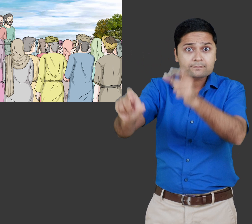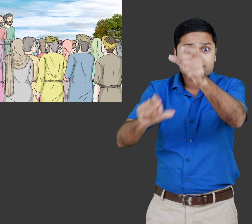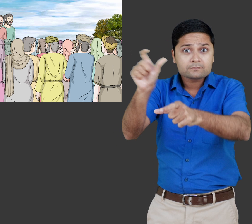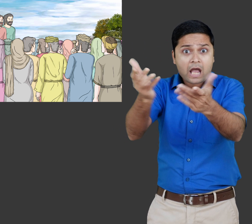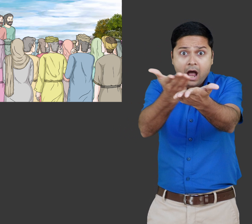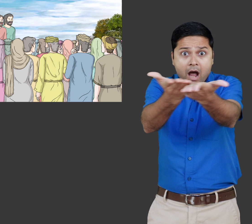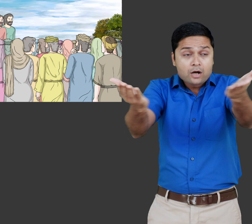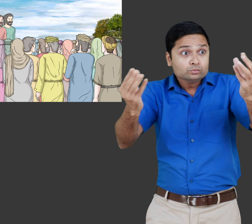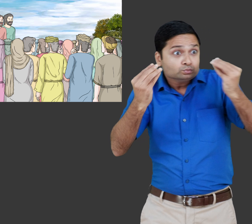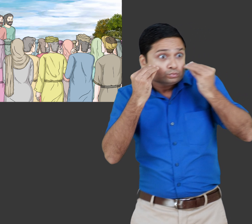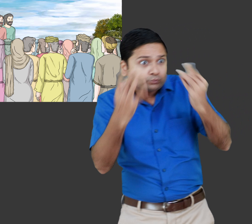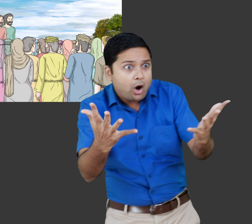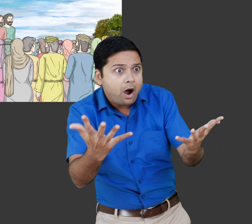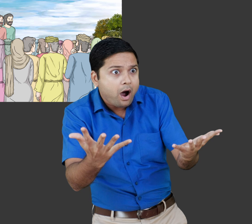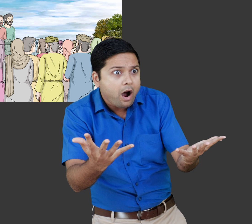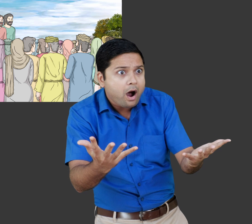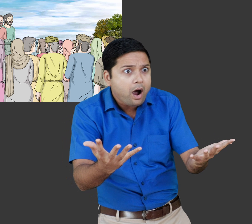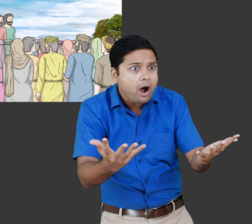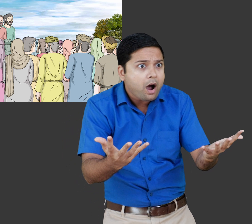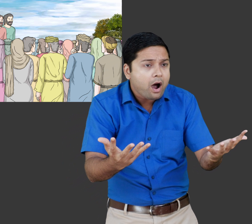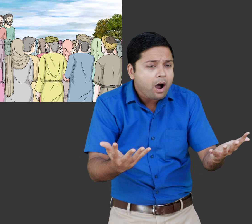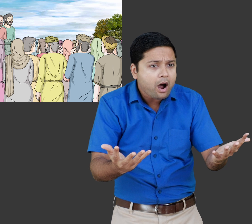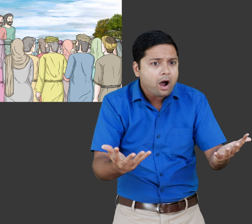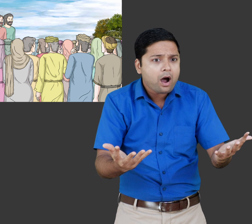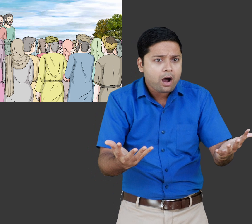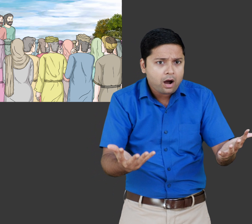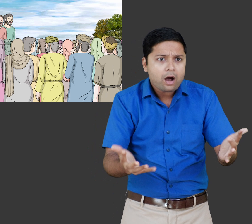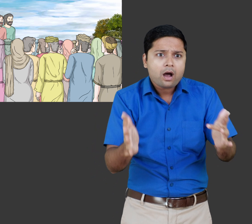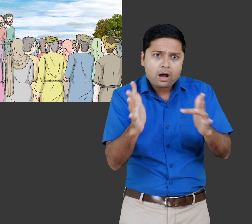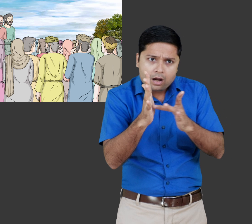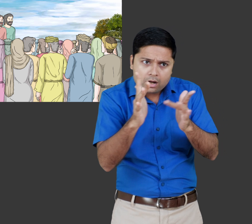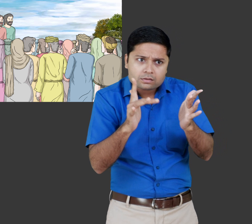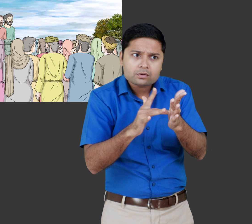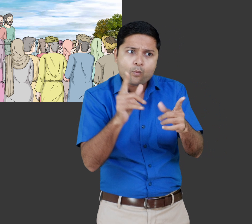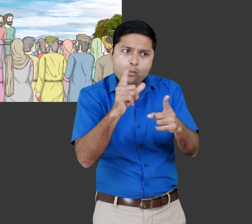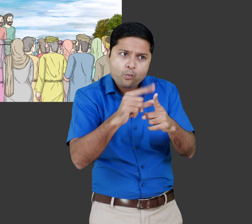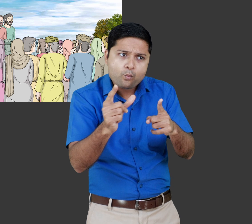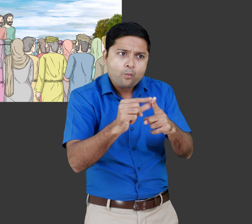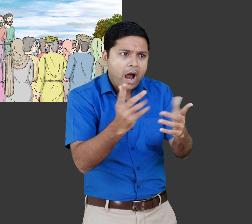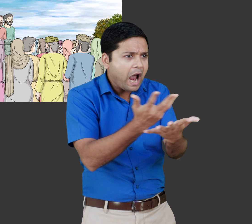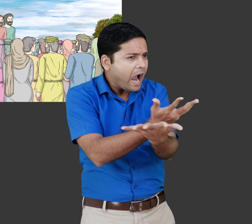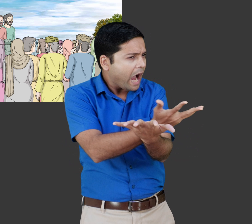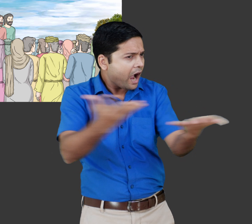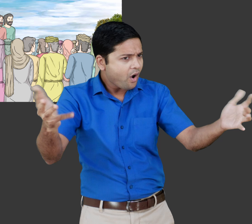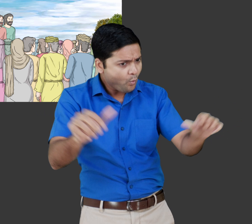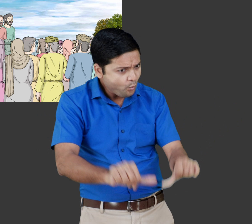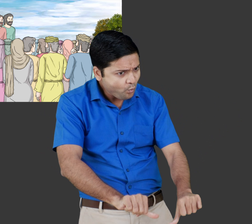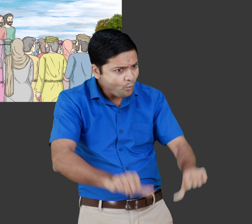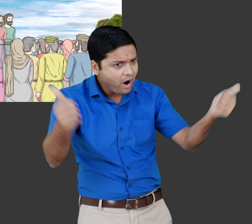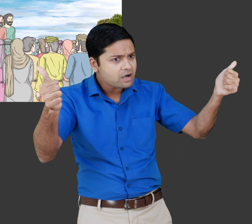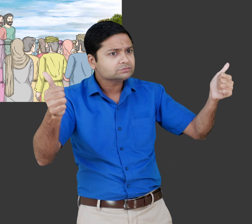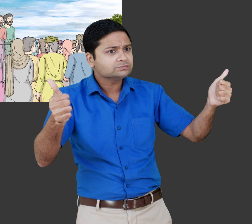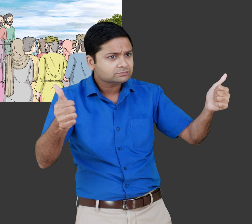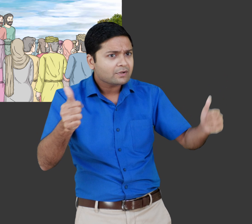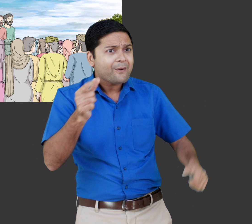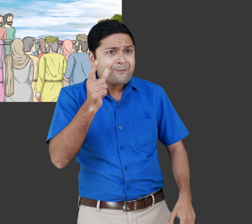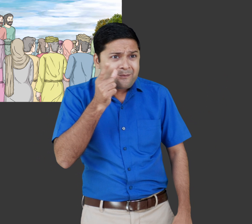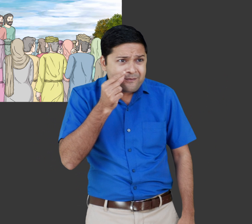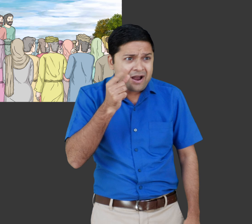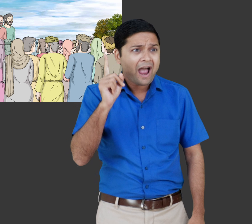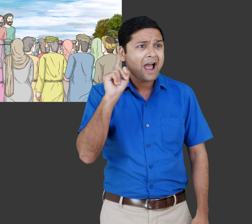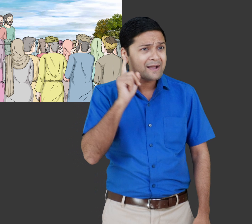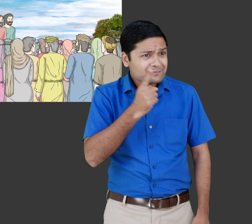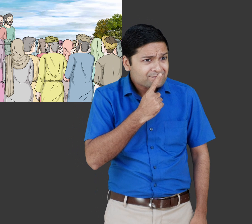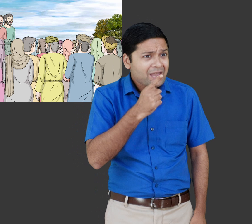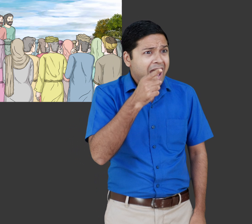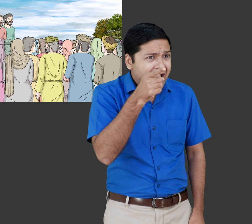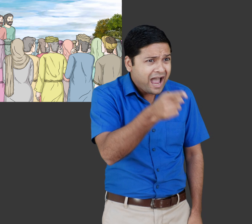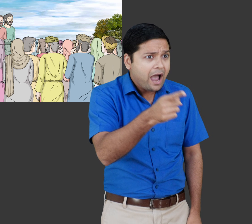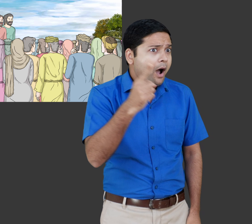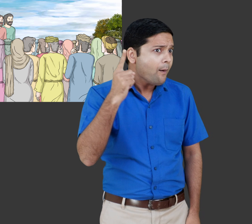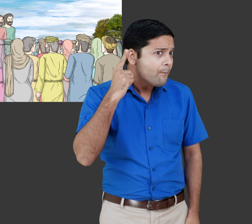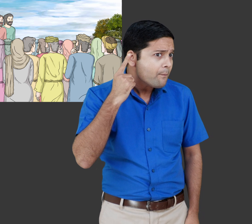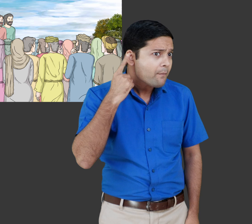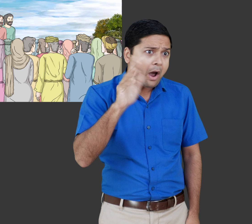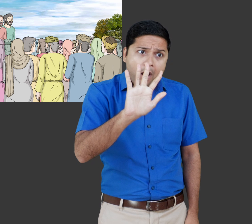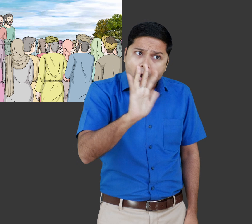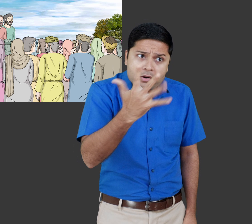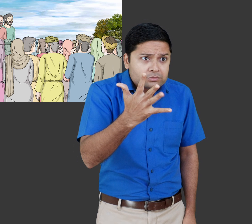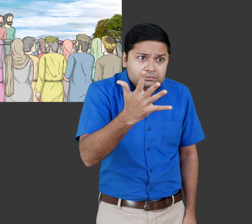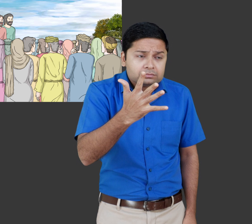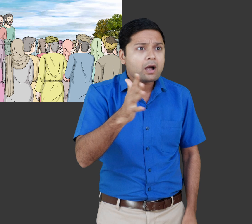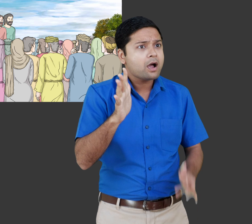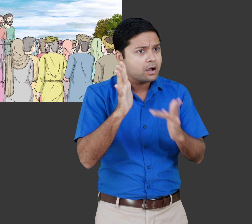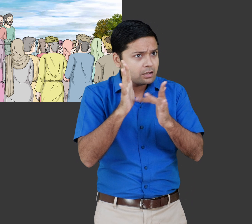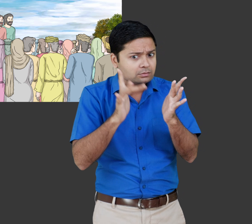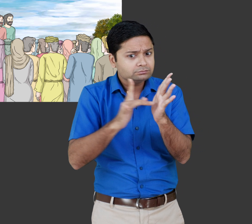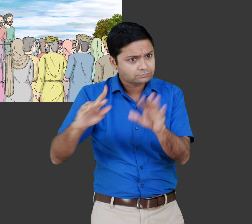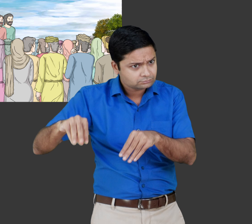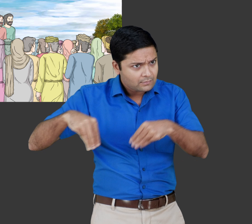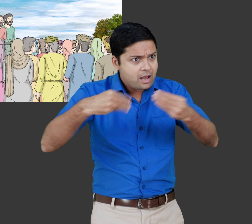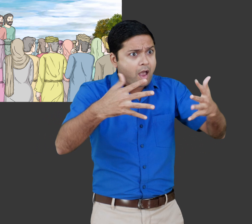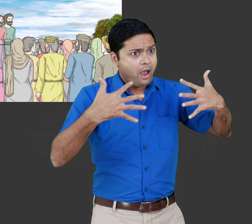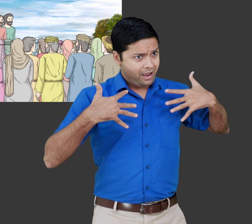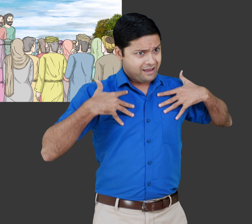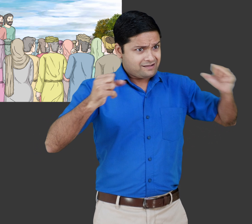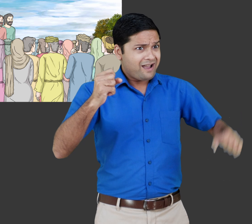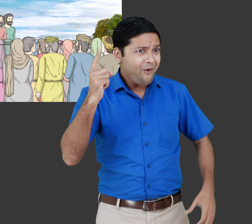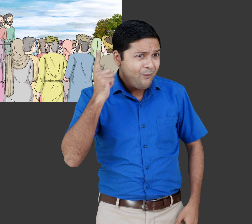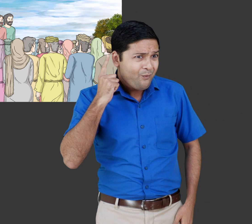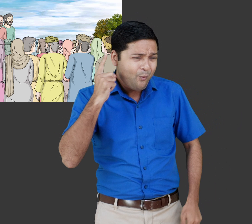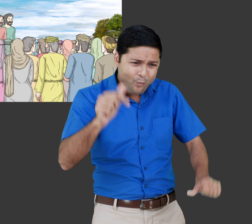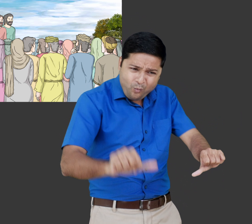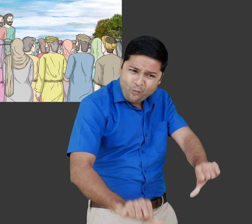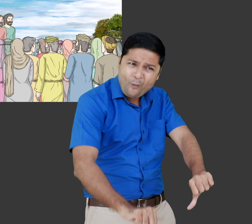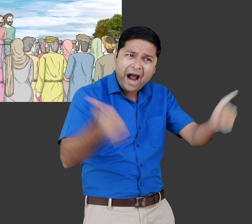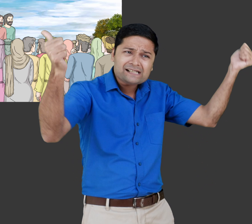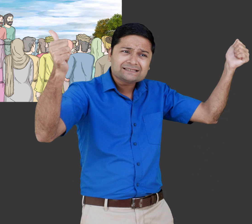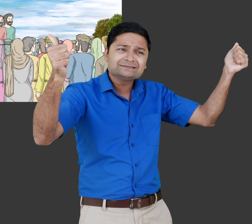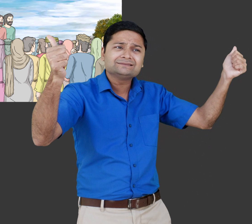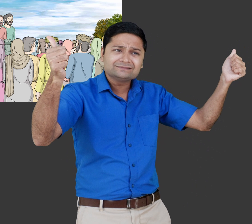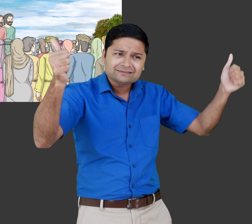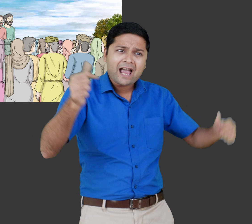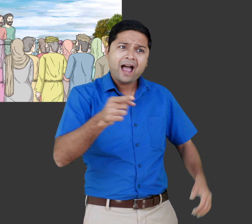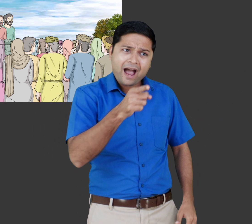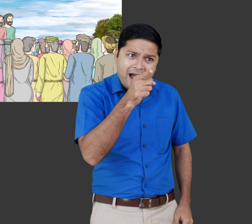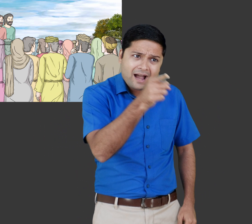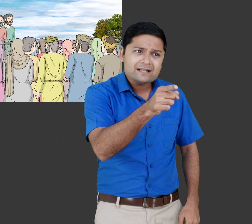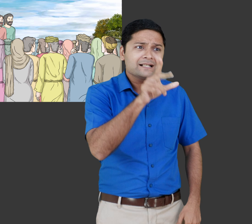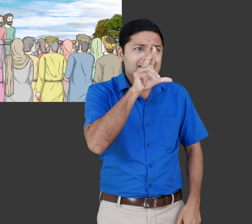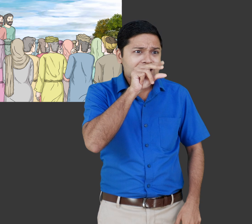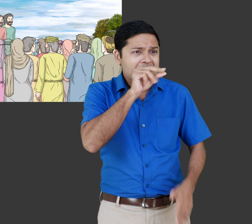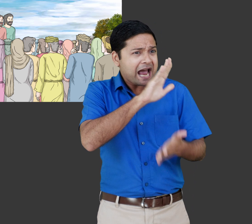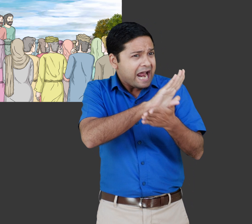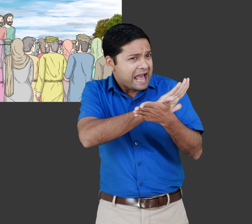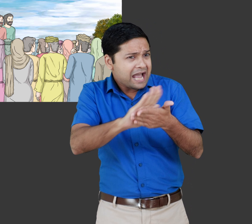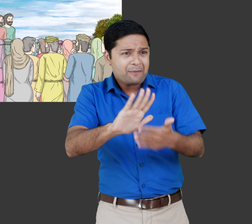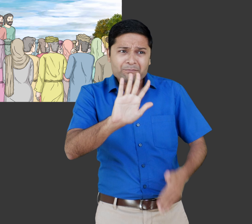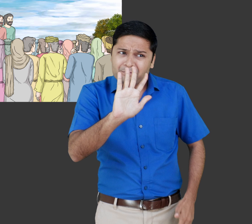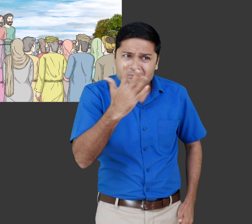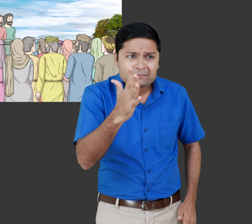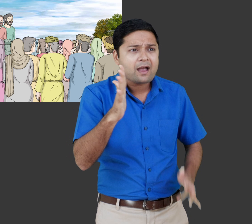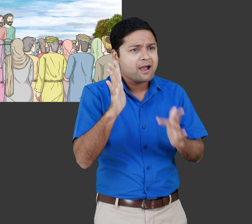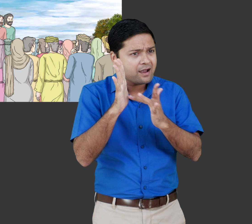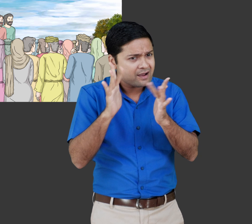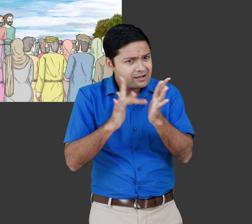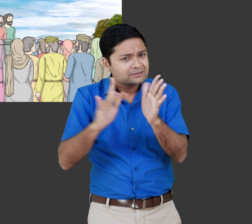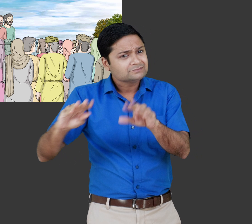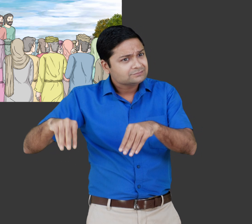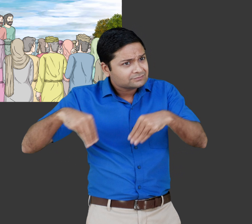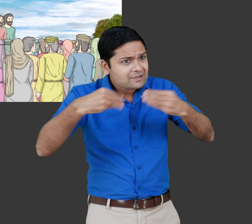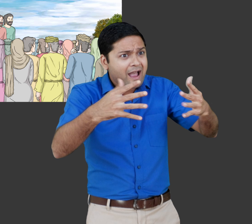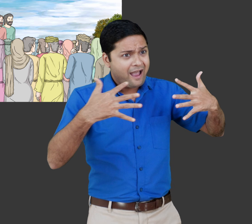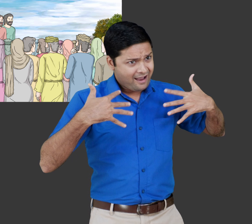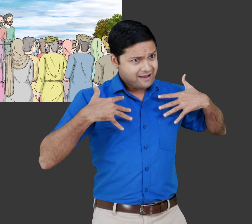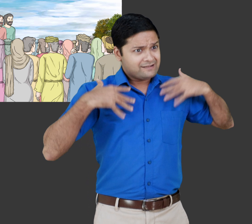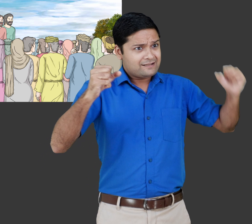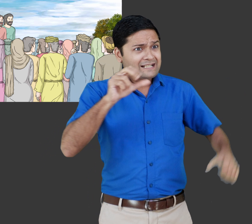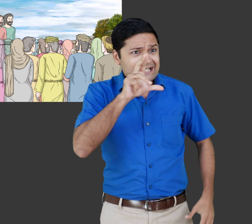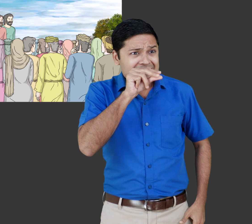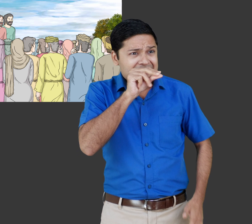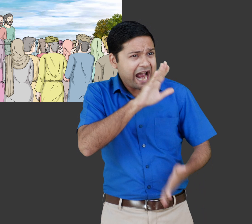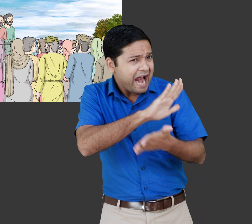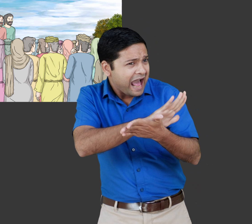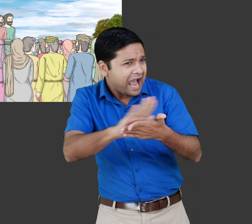The people were utterly astonished and said, “He has done all things well!